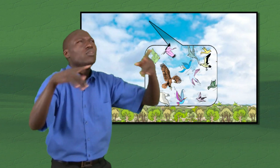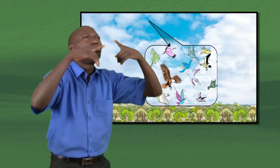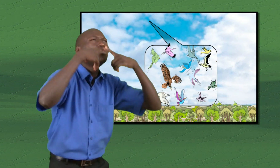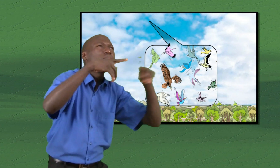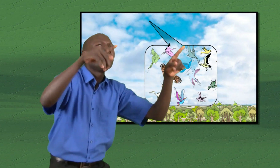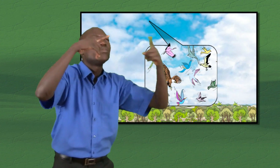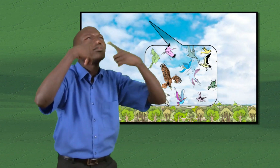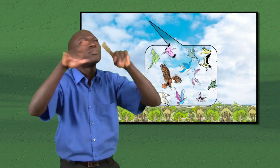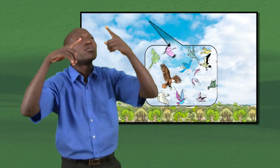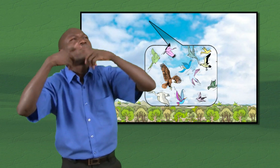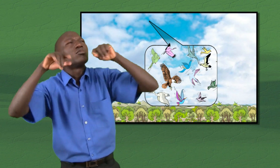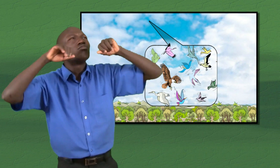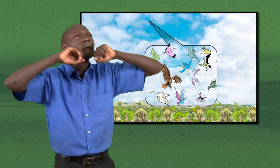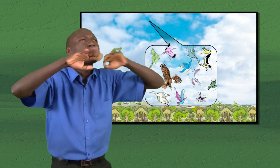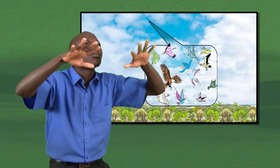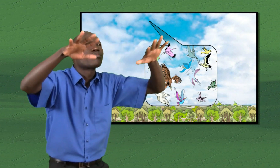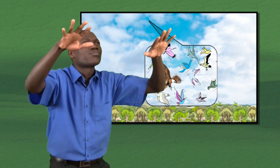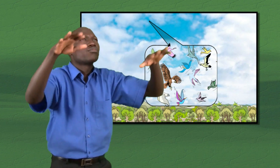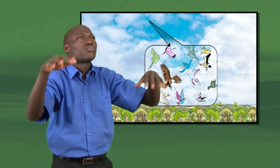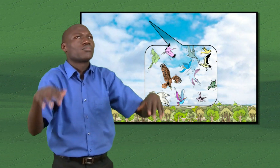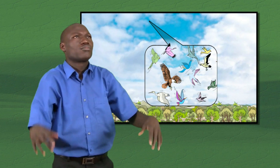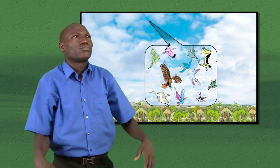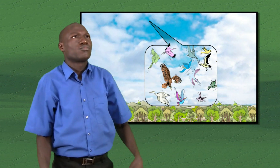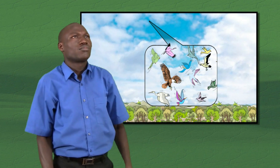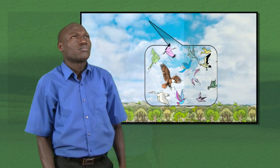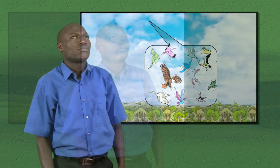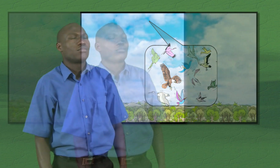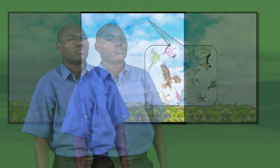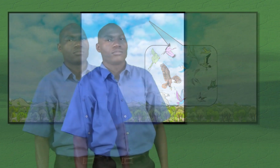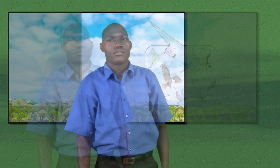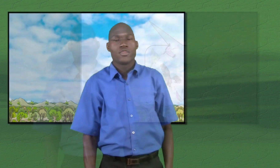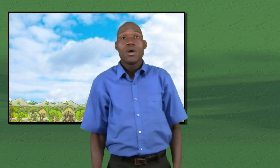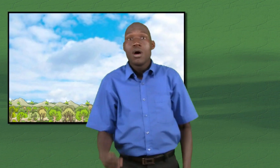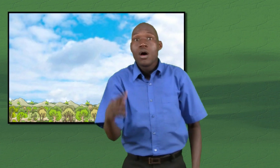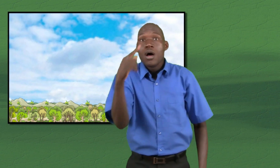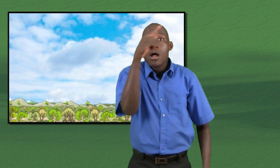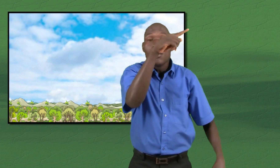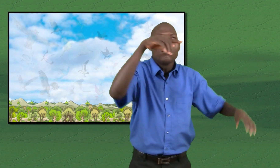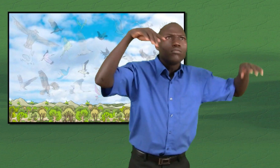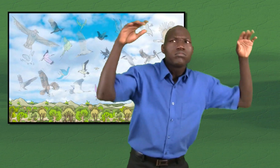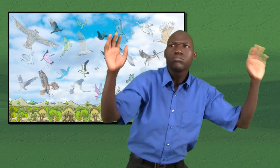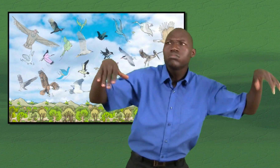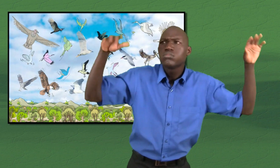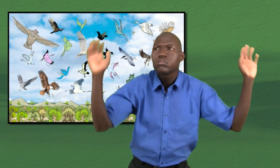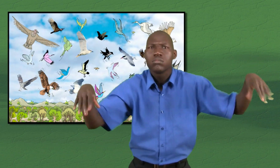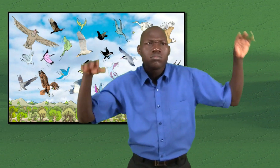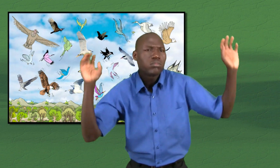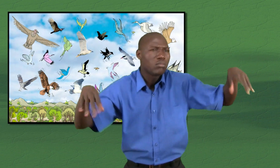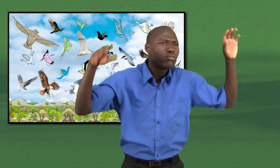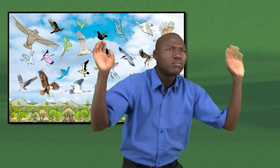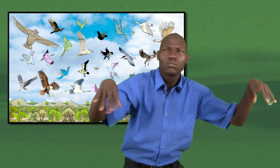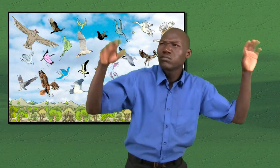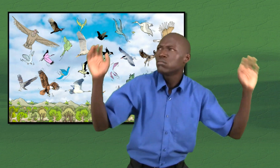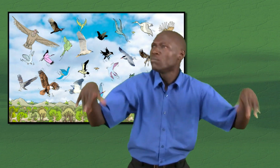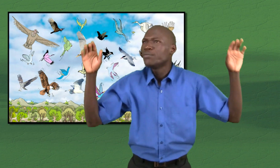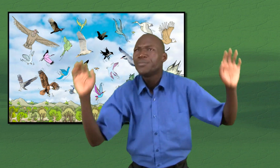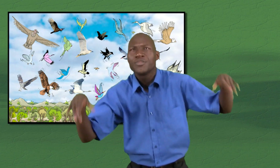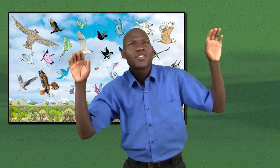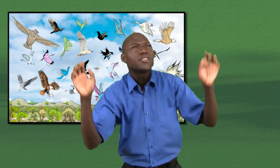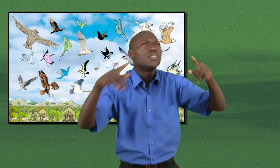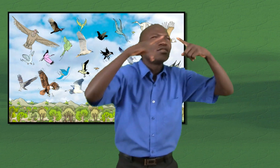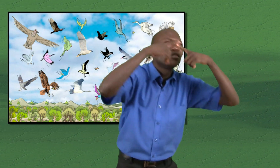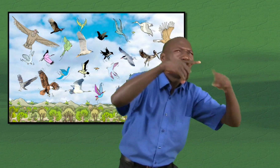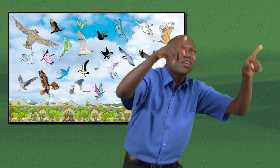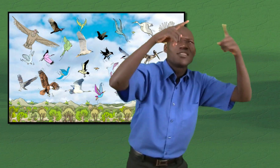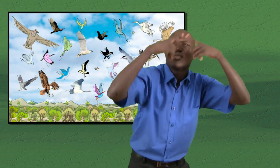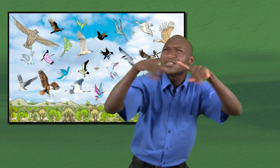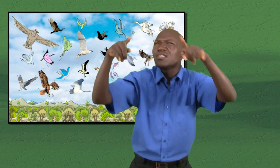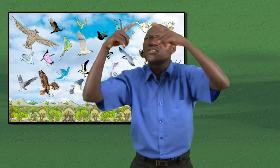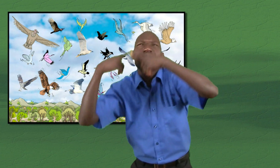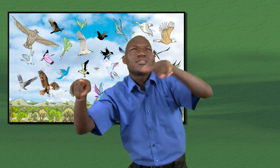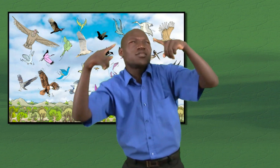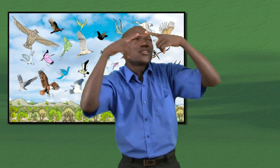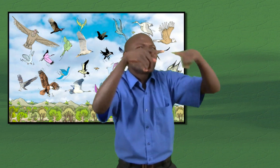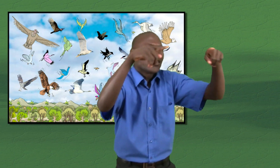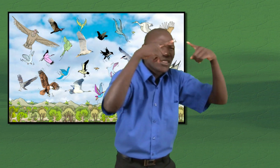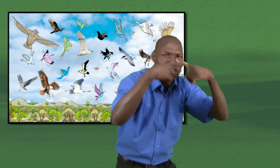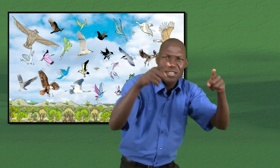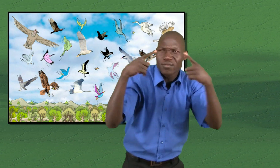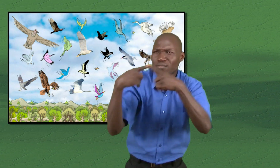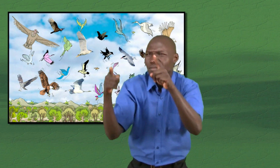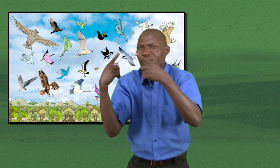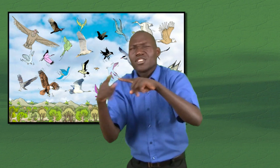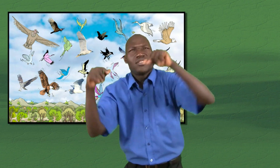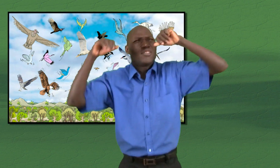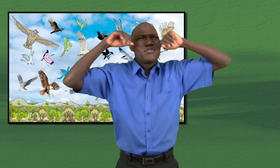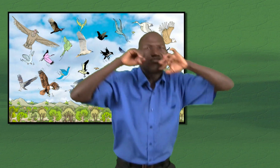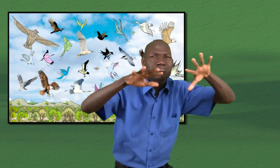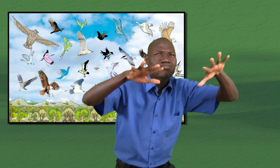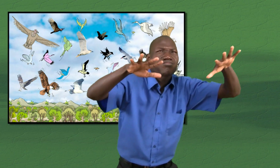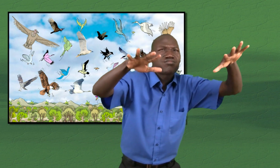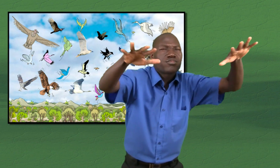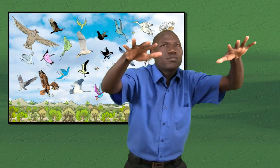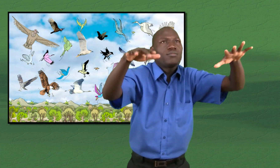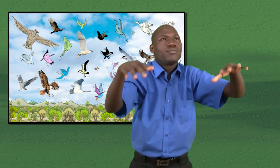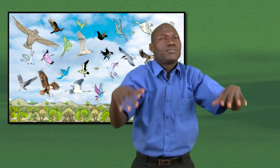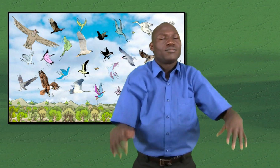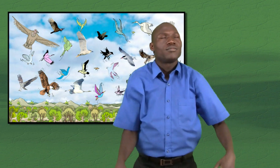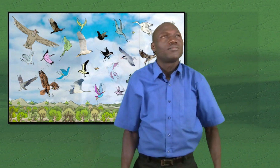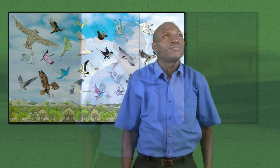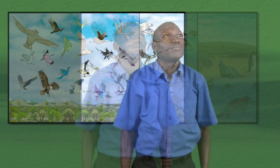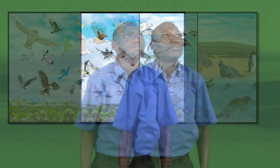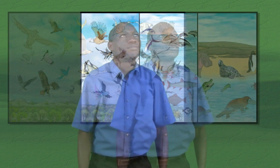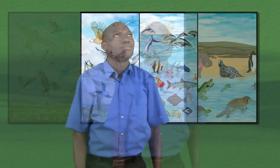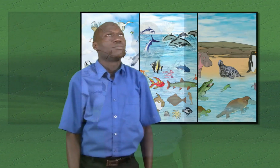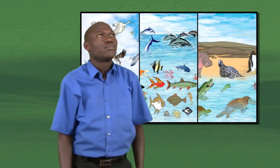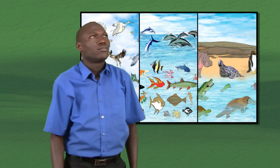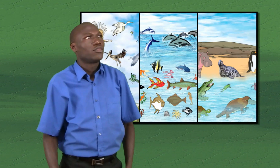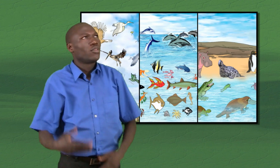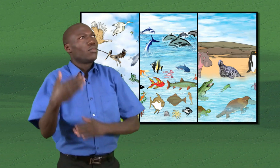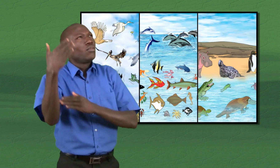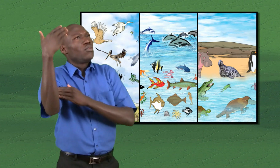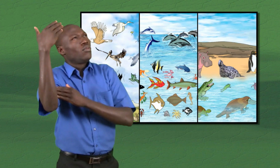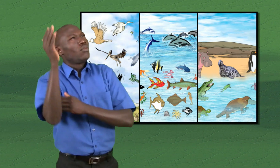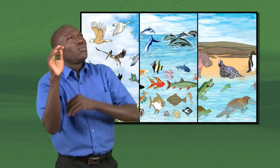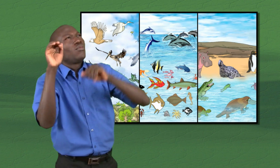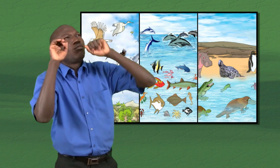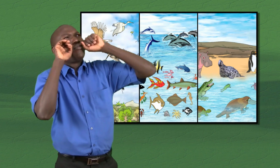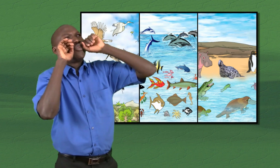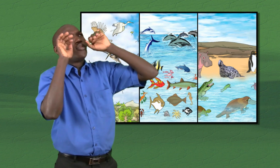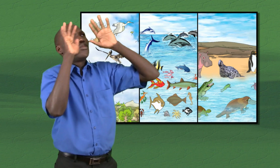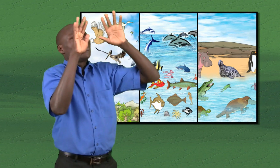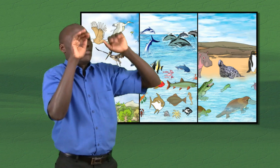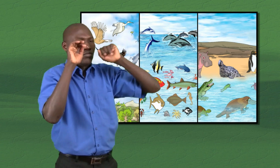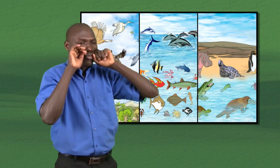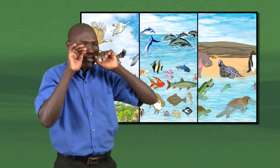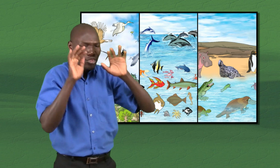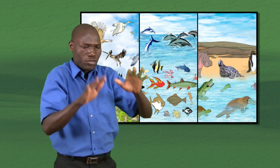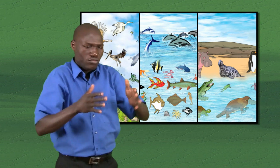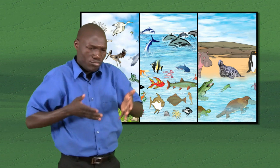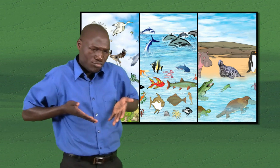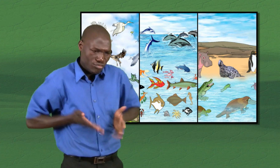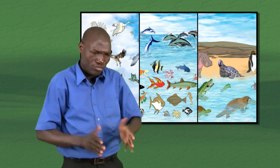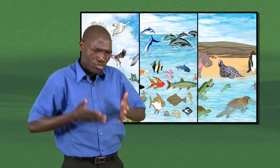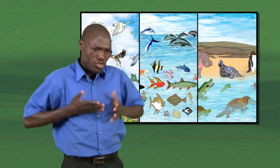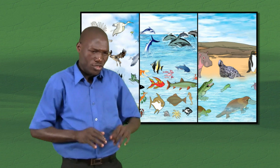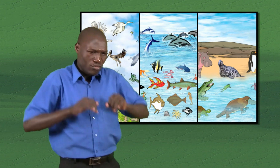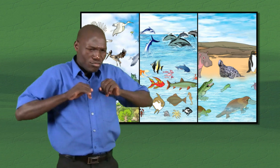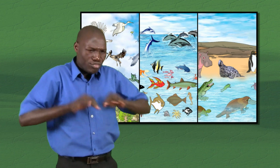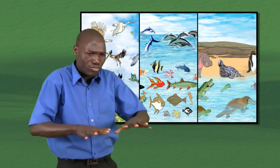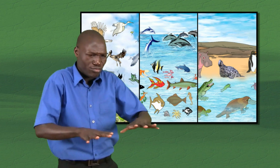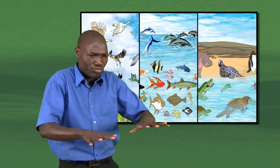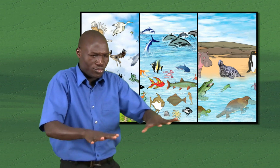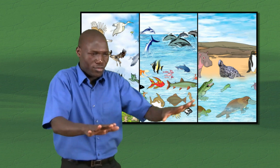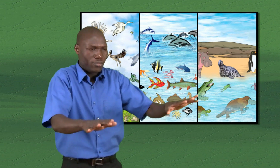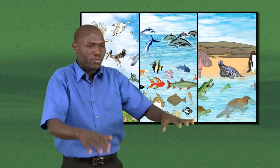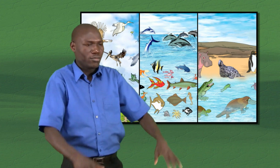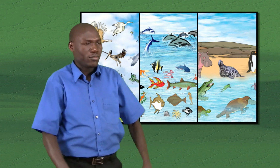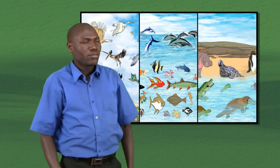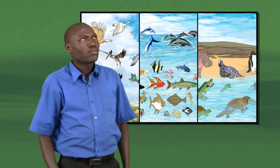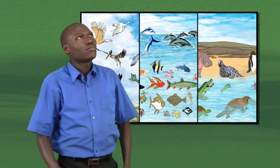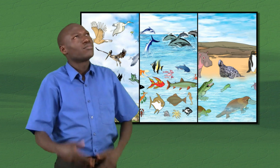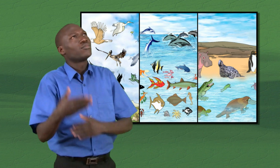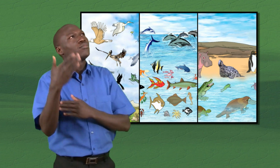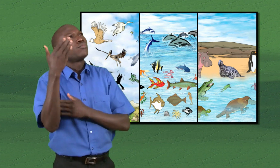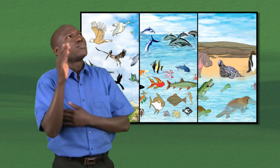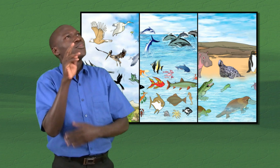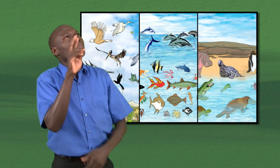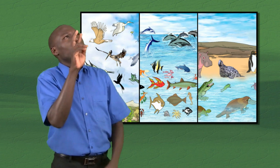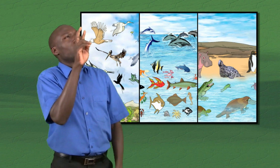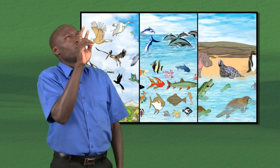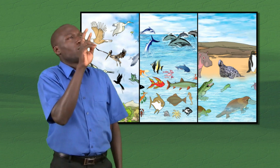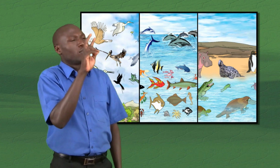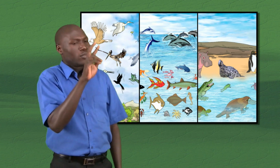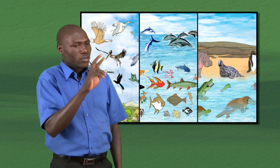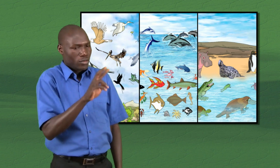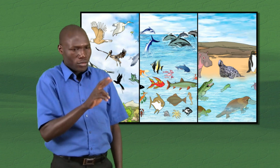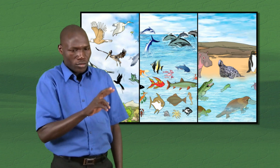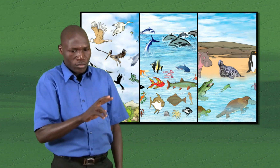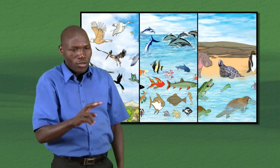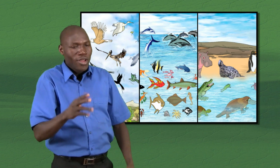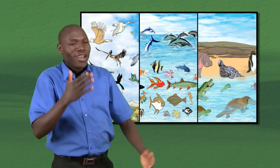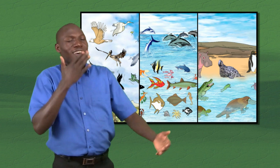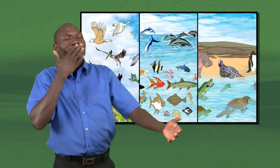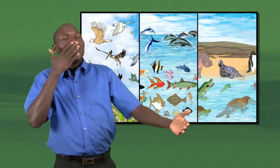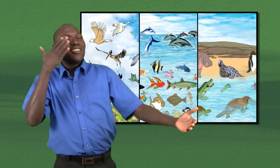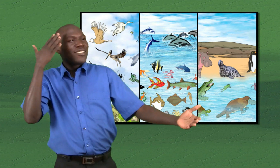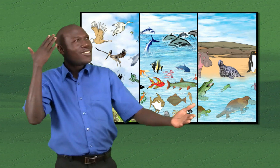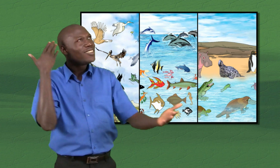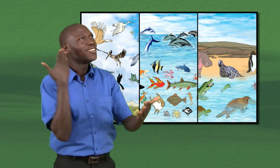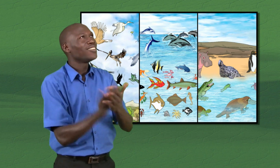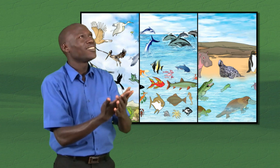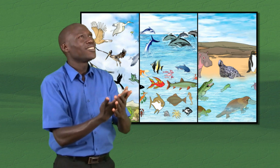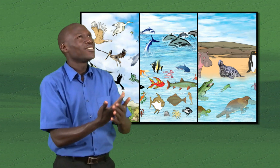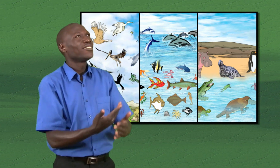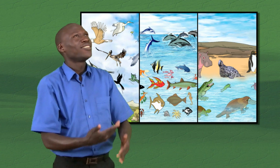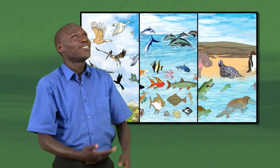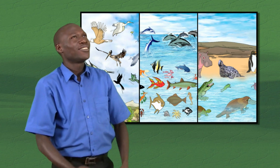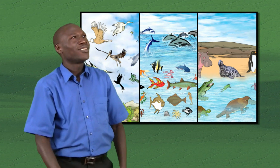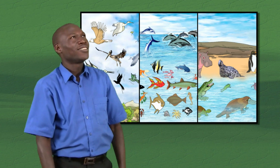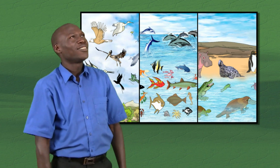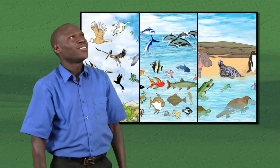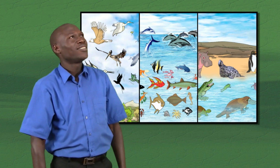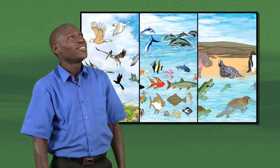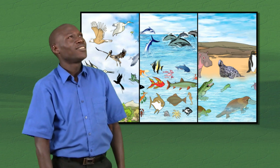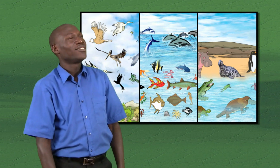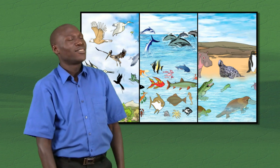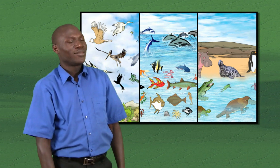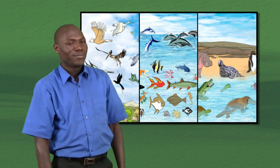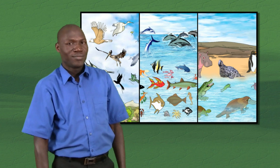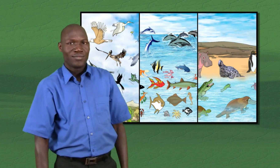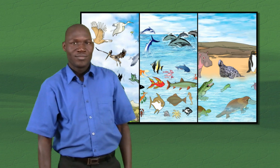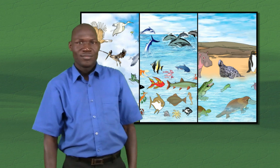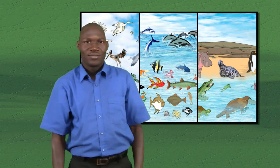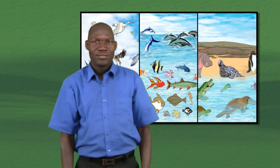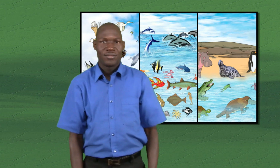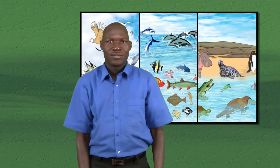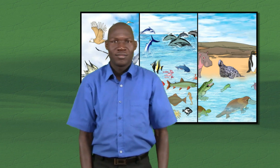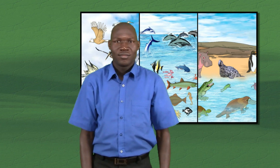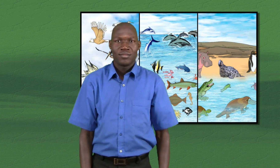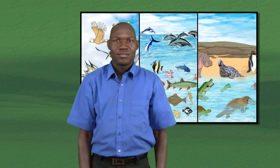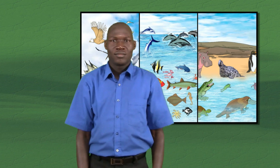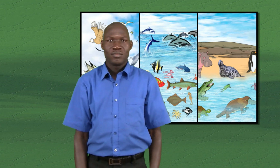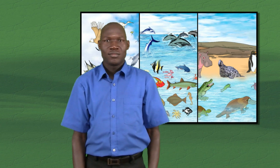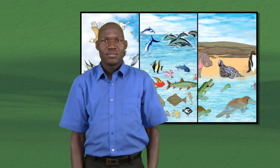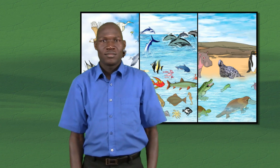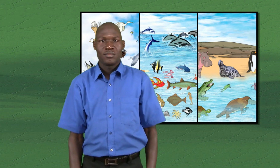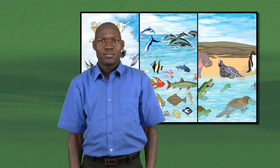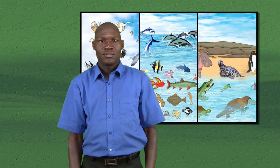And God saw that it was good. Then God blessed them and said, “Be fruitful and multiply and fill the waters of the seas, and let birds multiply on the earth.”